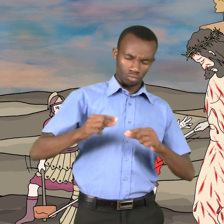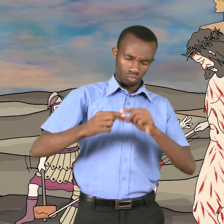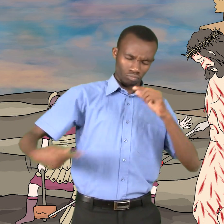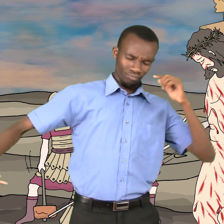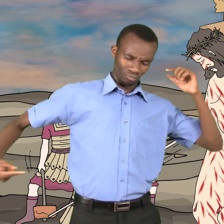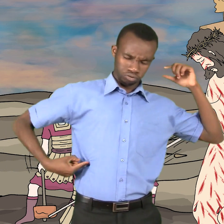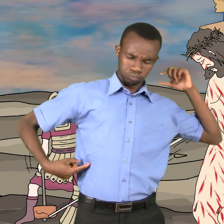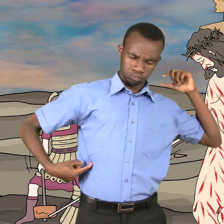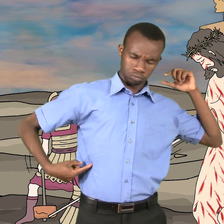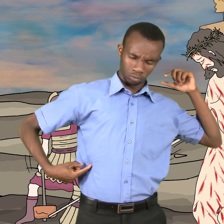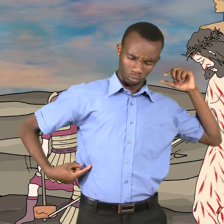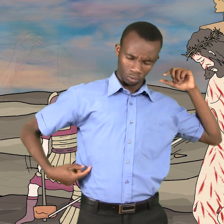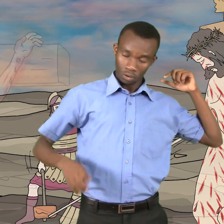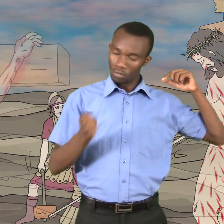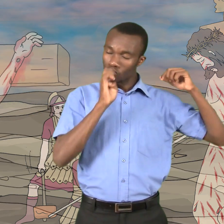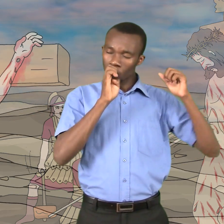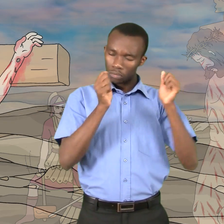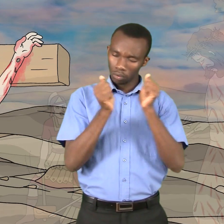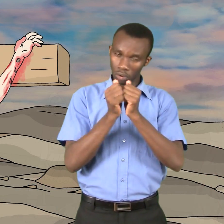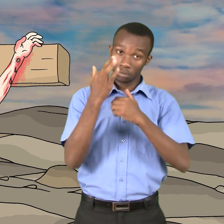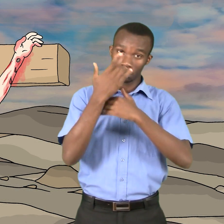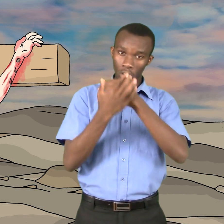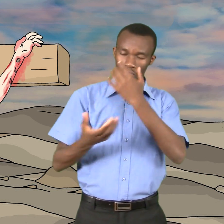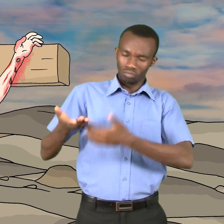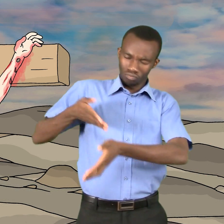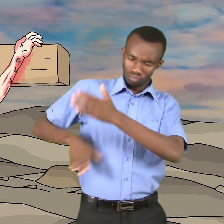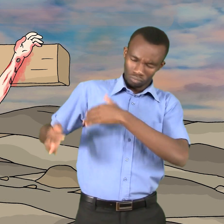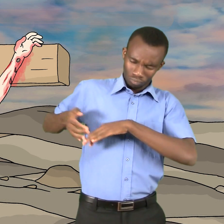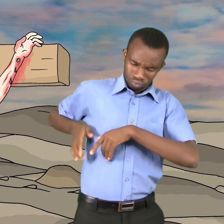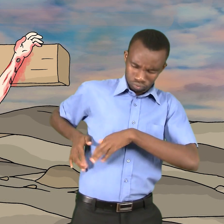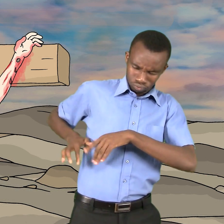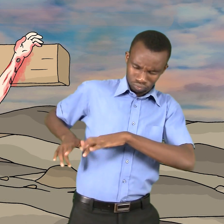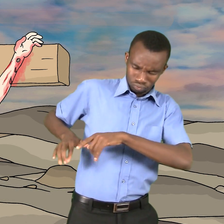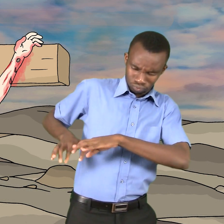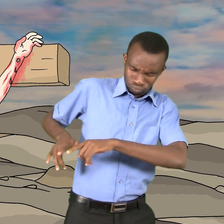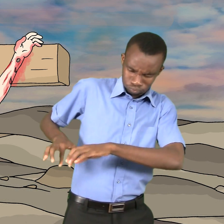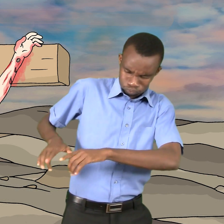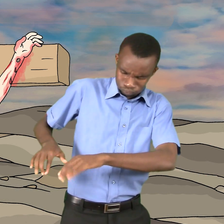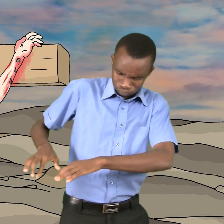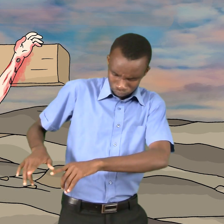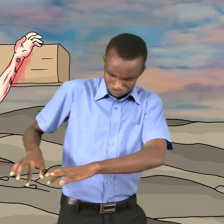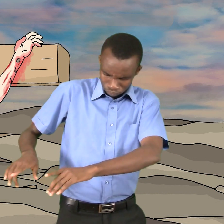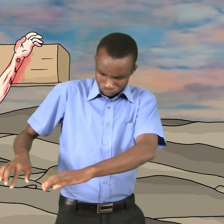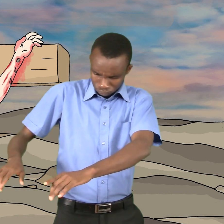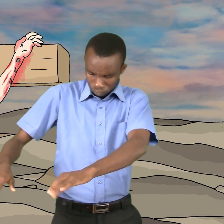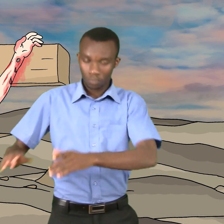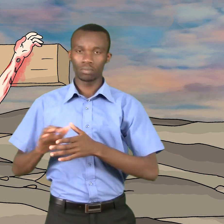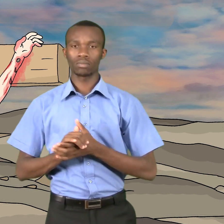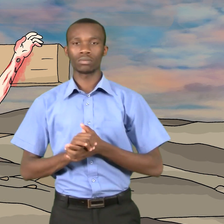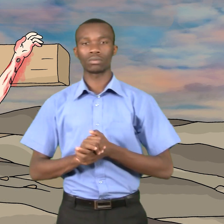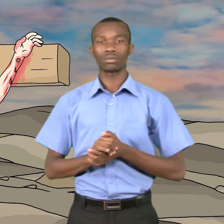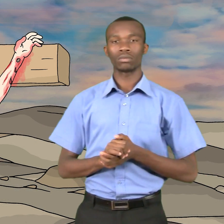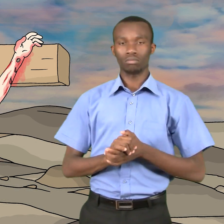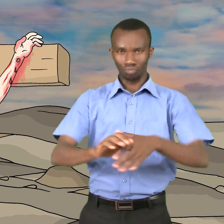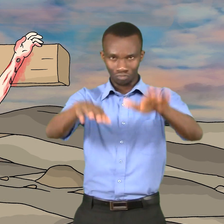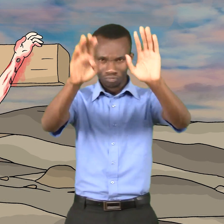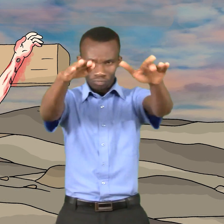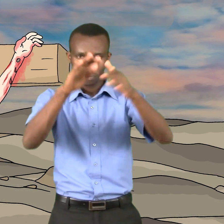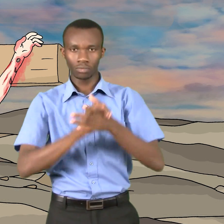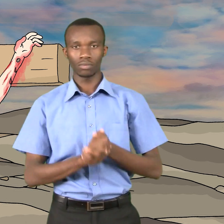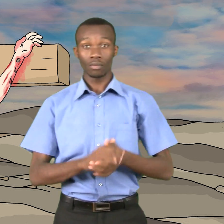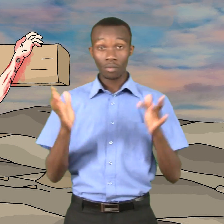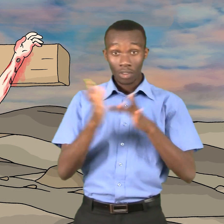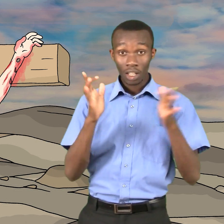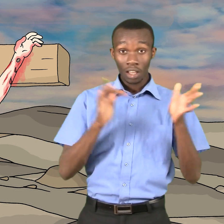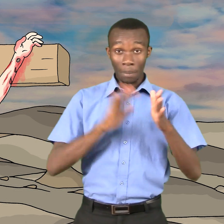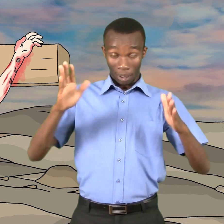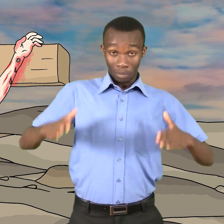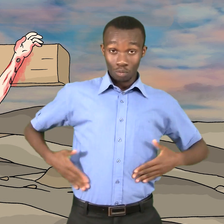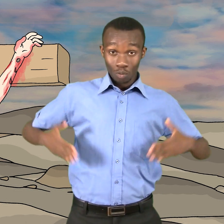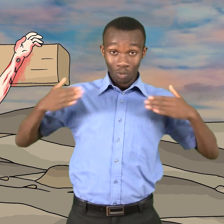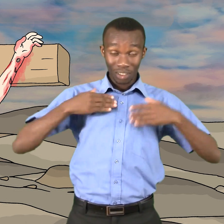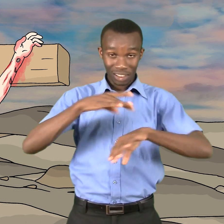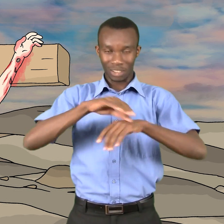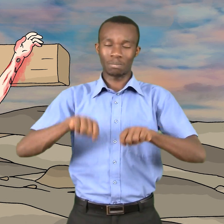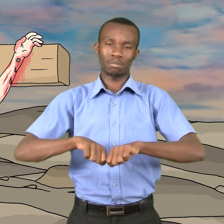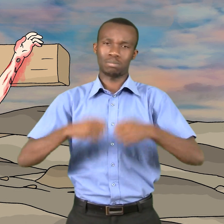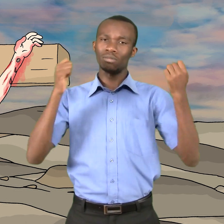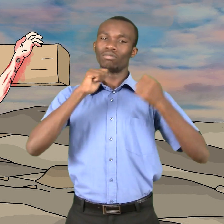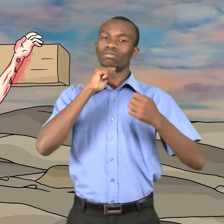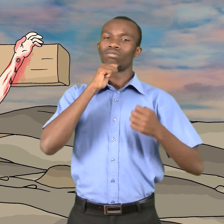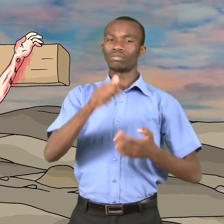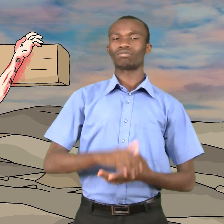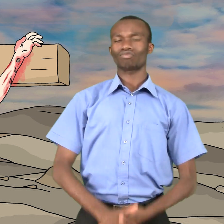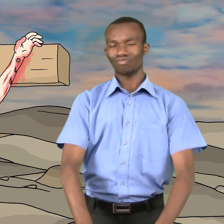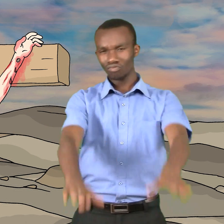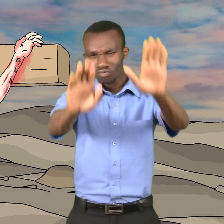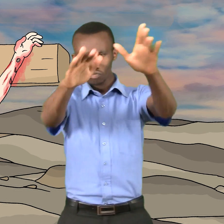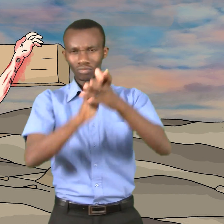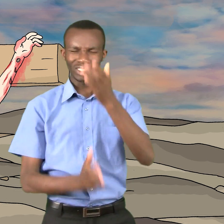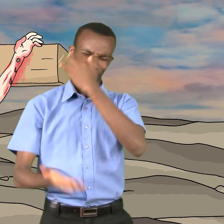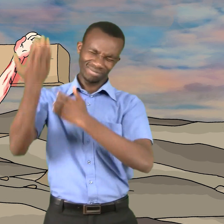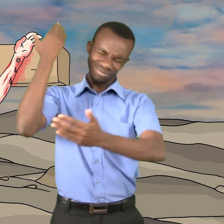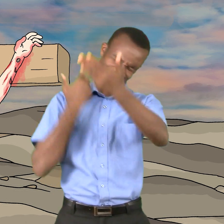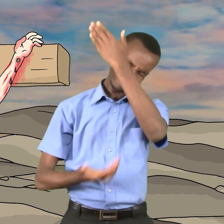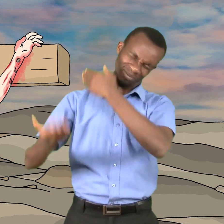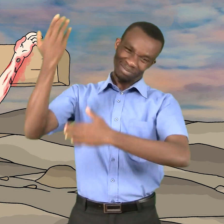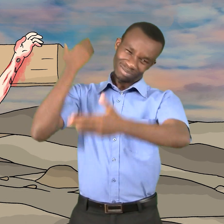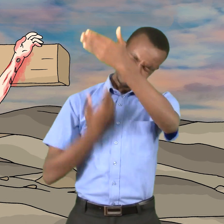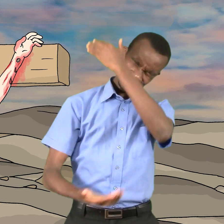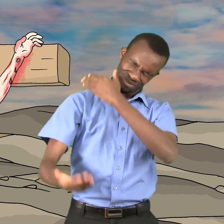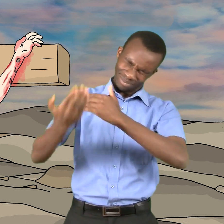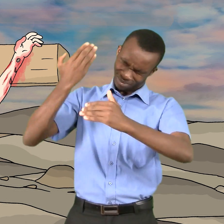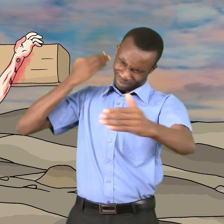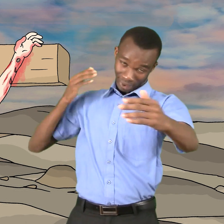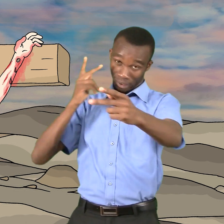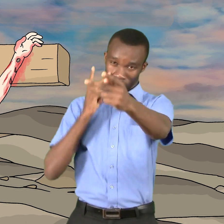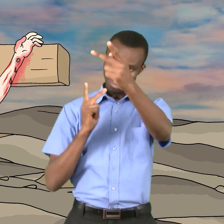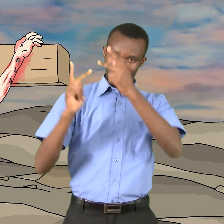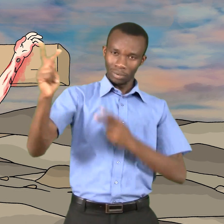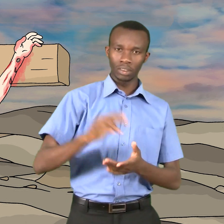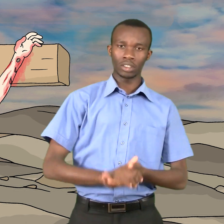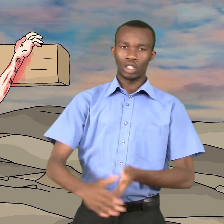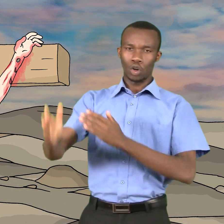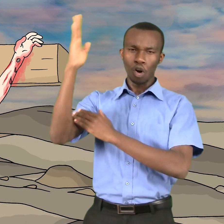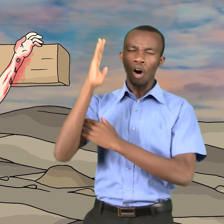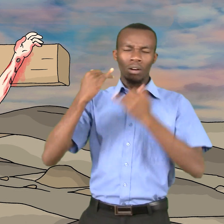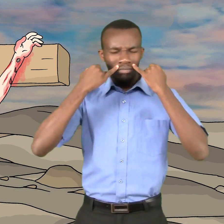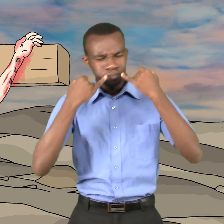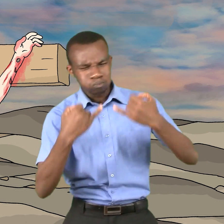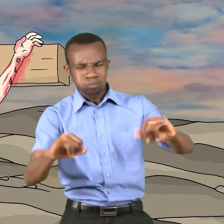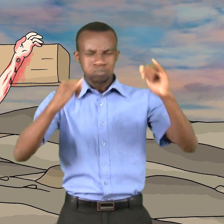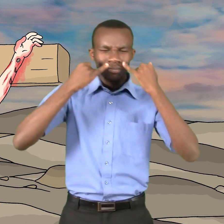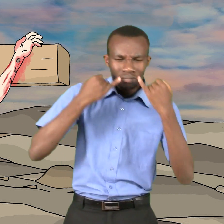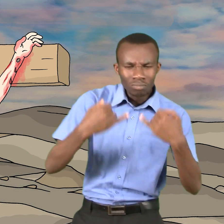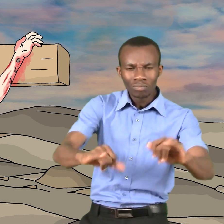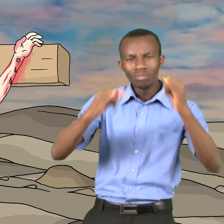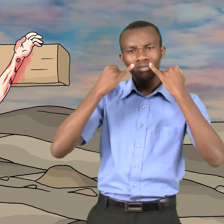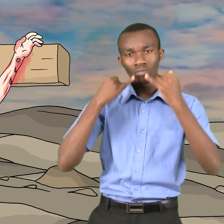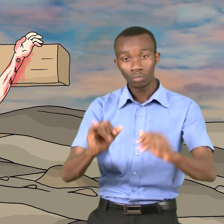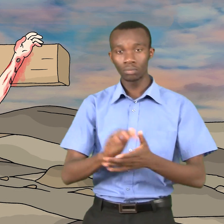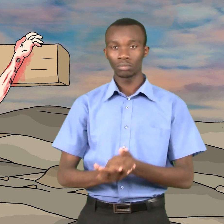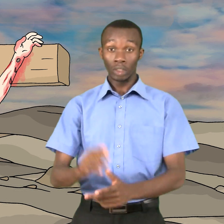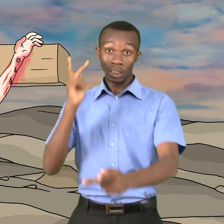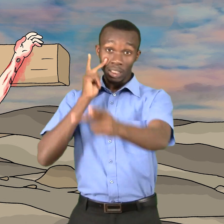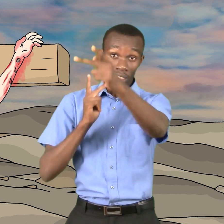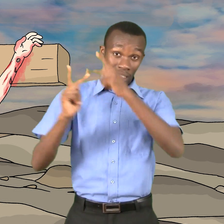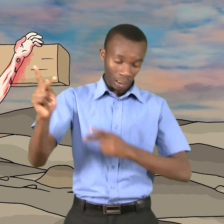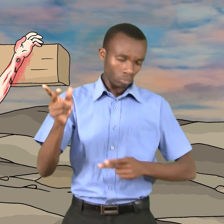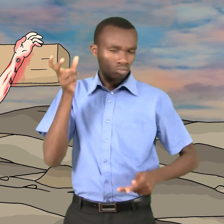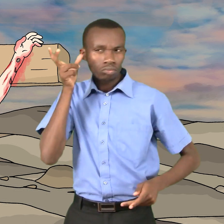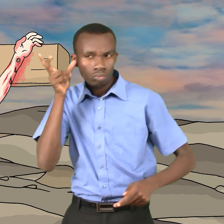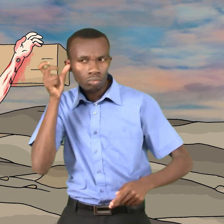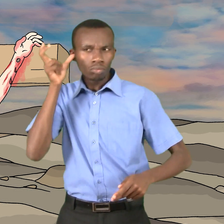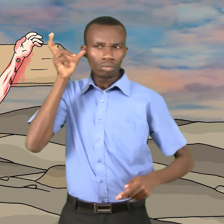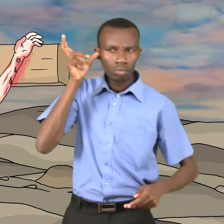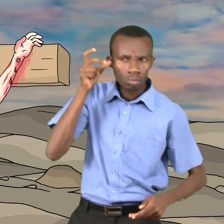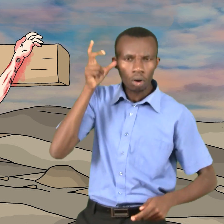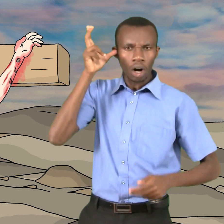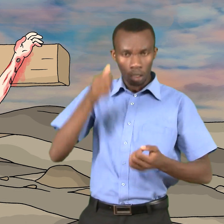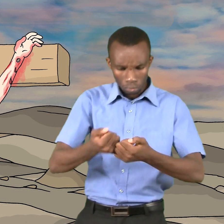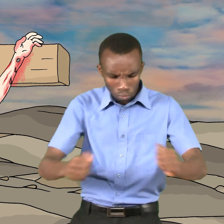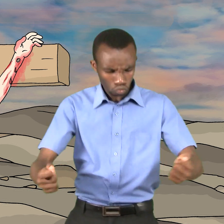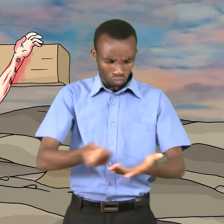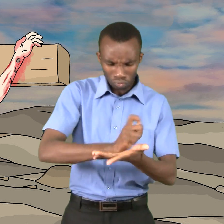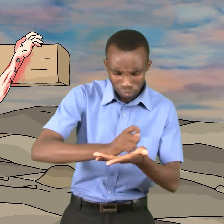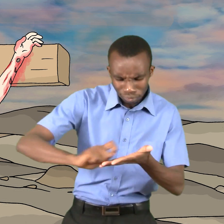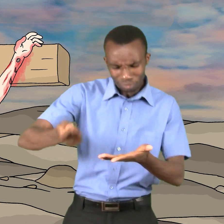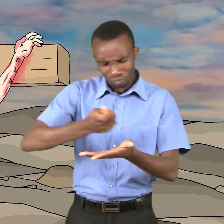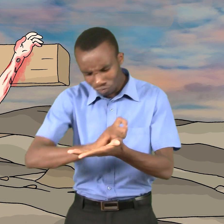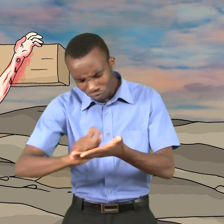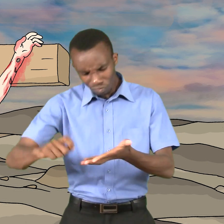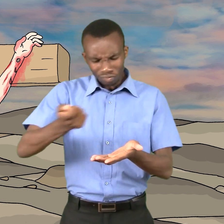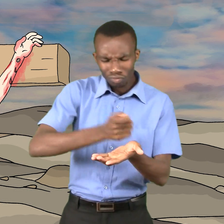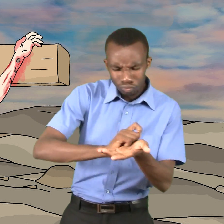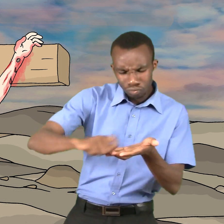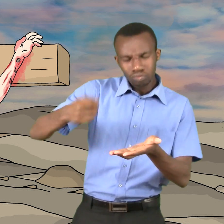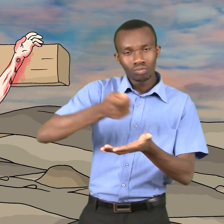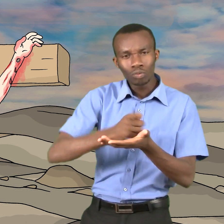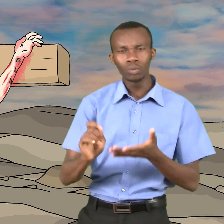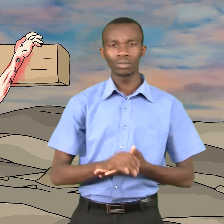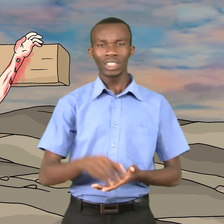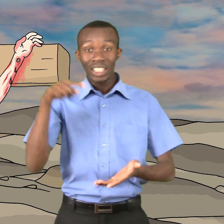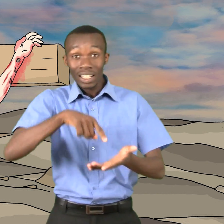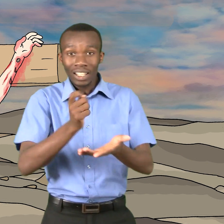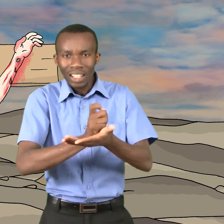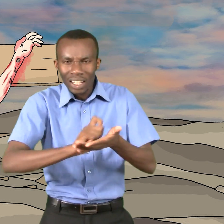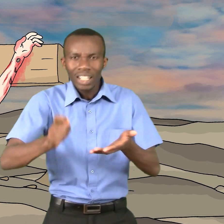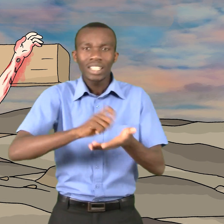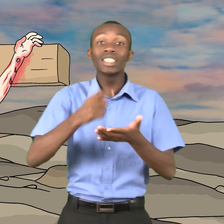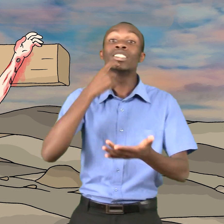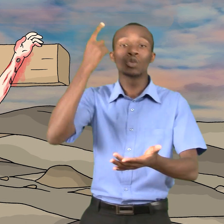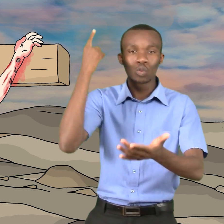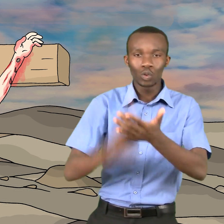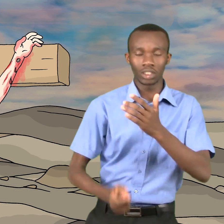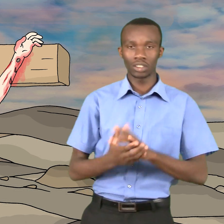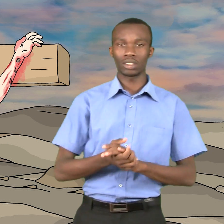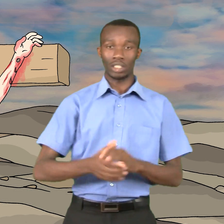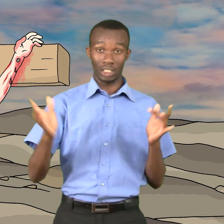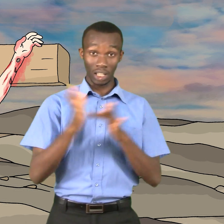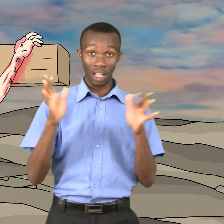Instead, one of the soldiers pierced His side with a spear, and immediately blood and water flowed out. The one who saw it has testified to this, and his testimony is true. He knows that he is telling the truth, so that you also may believe.